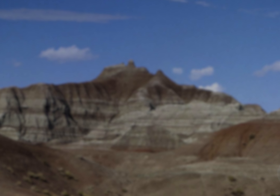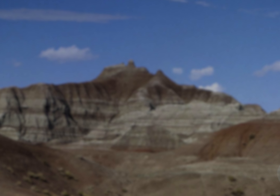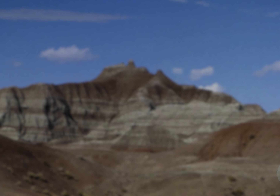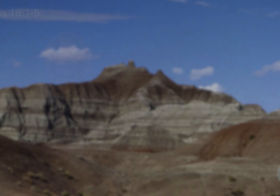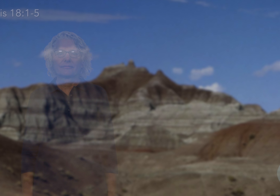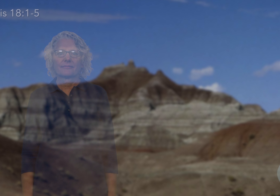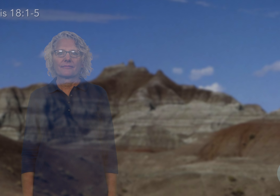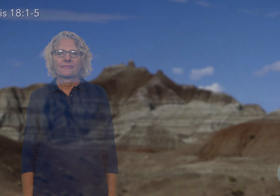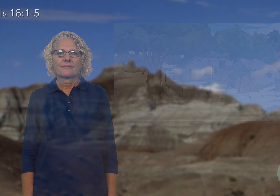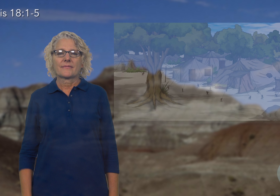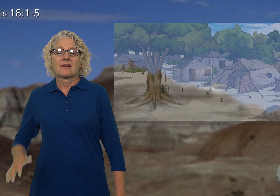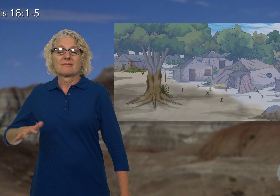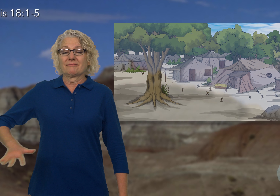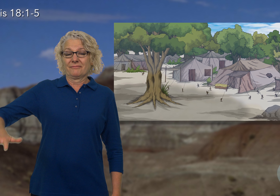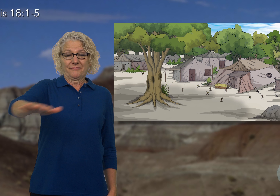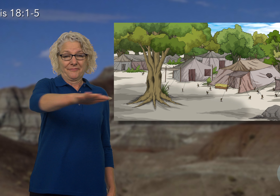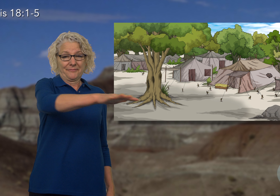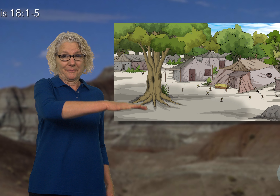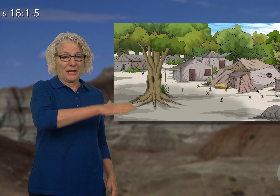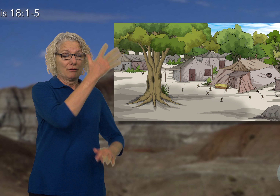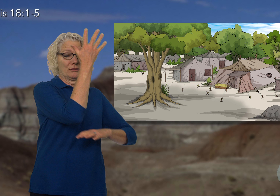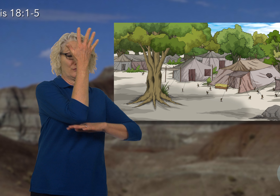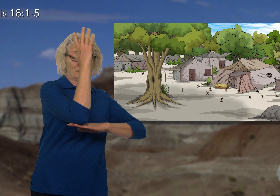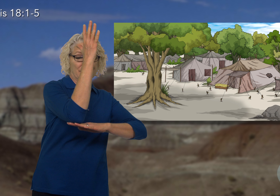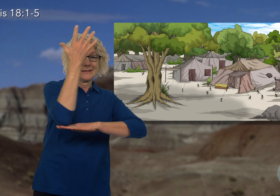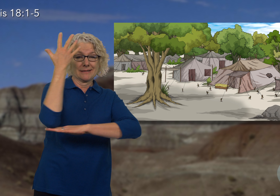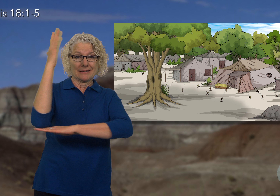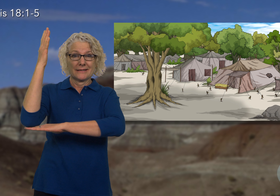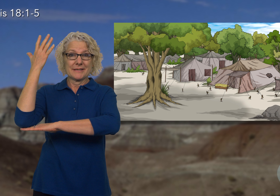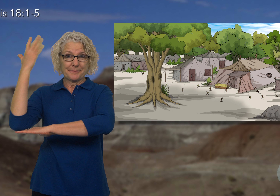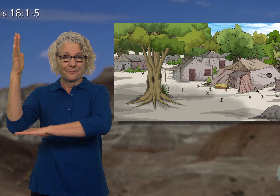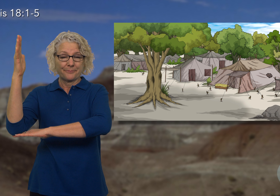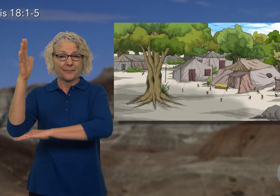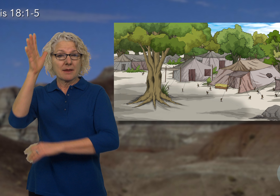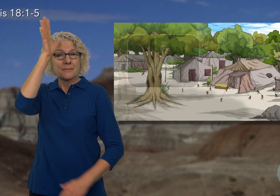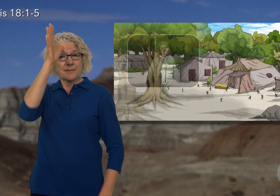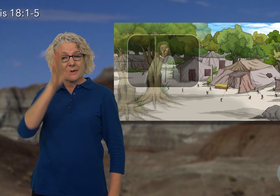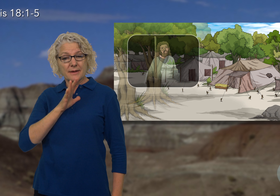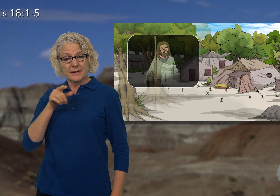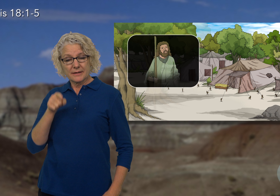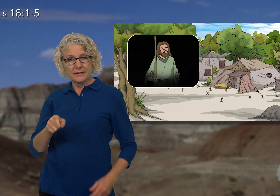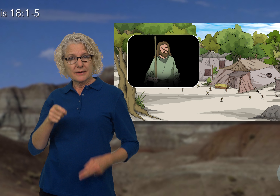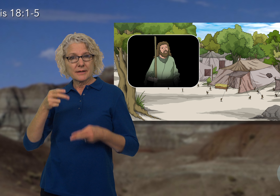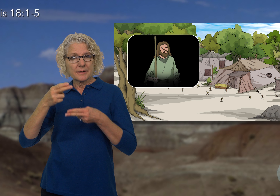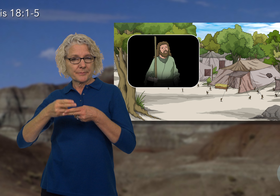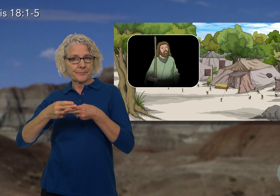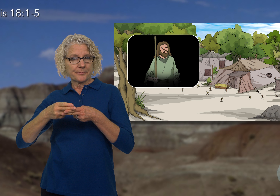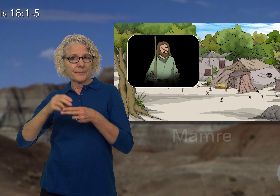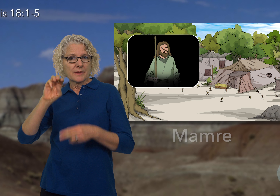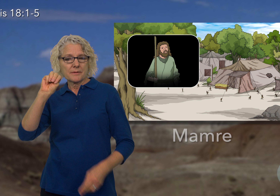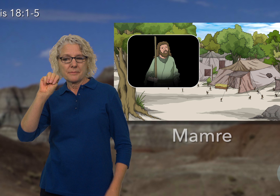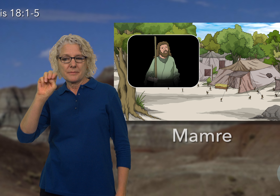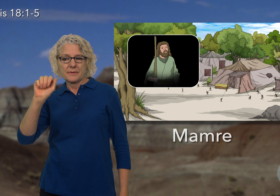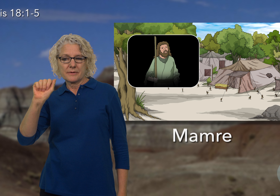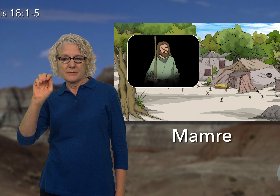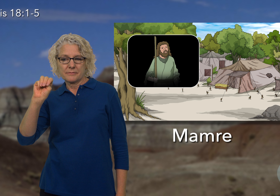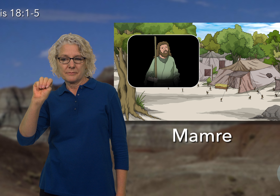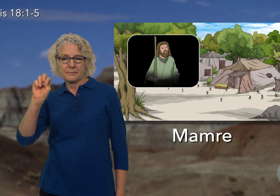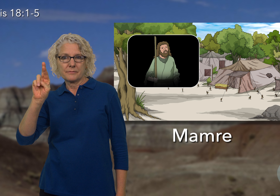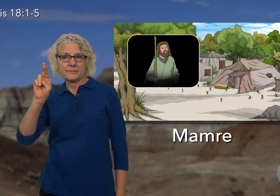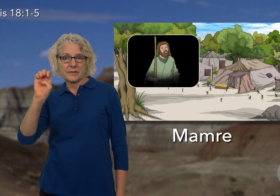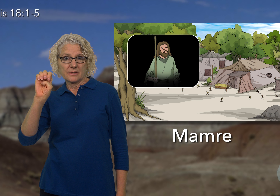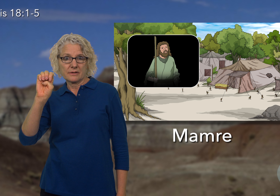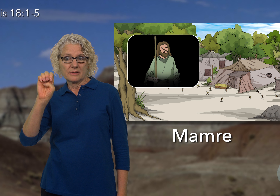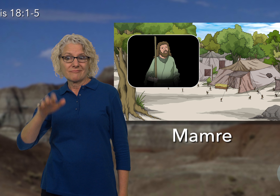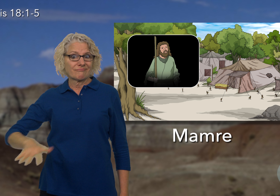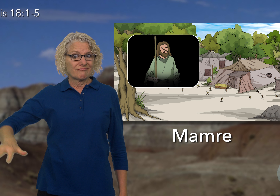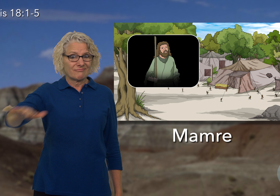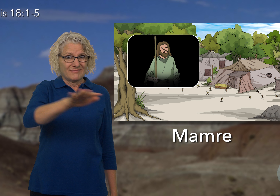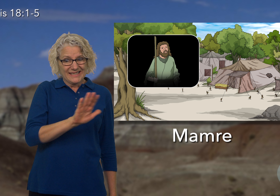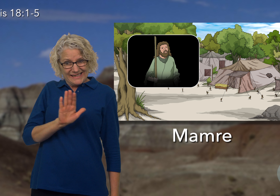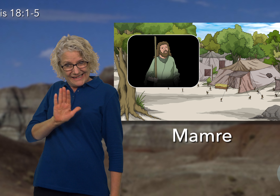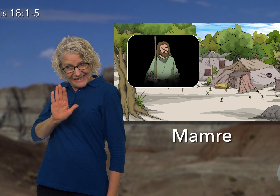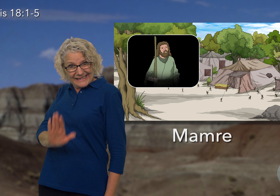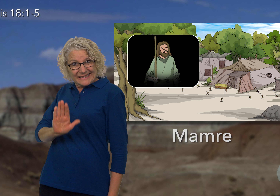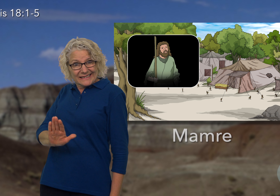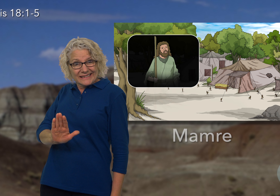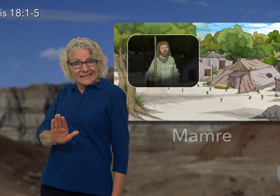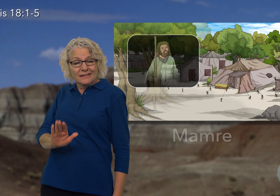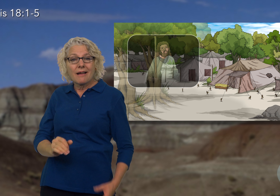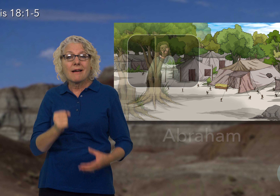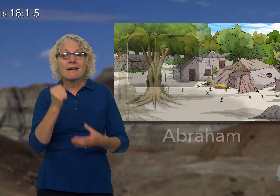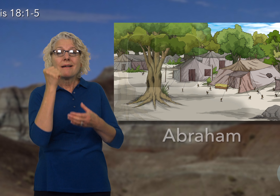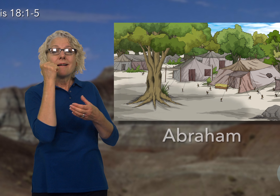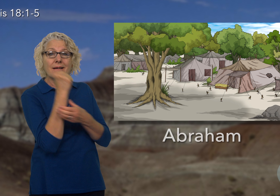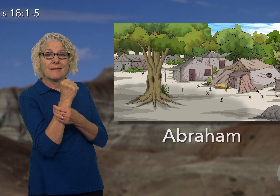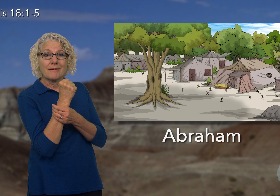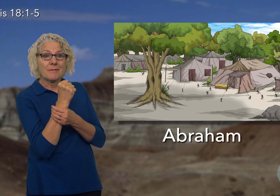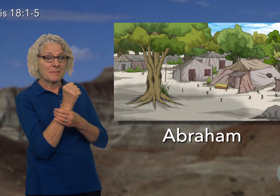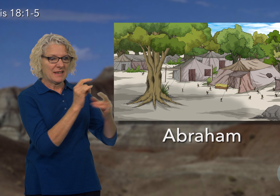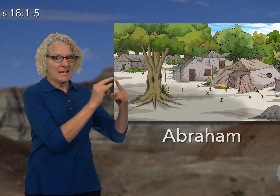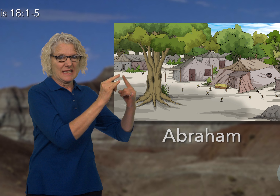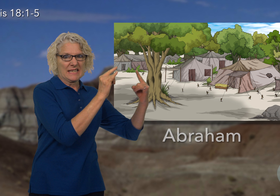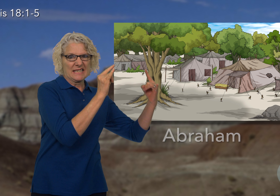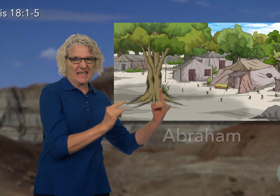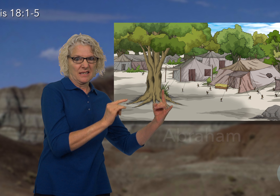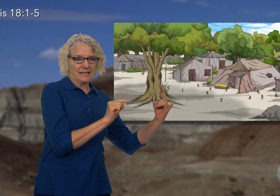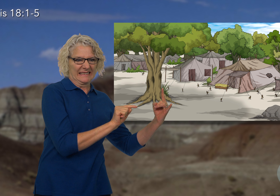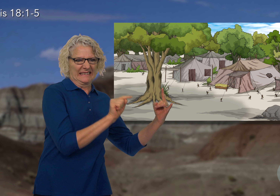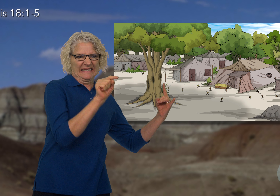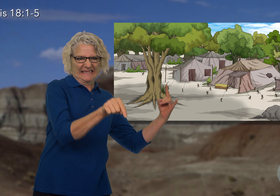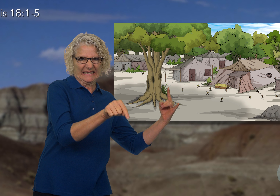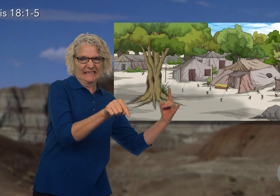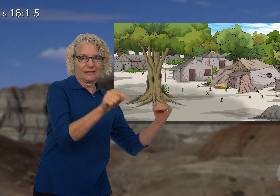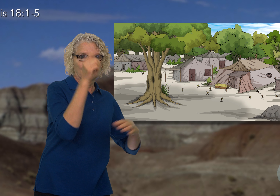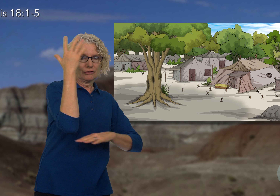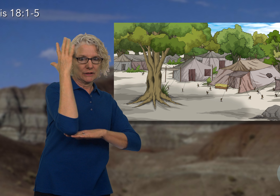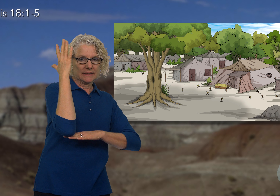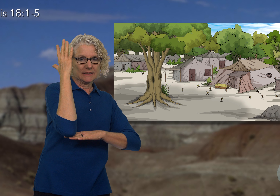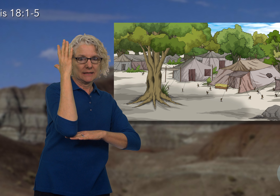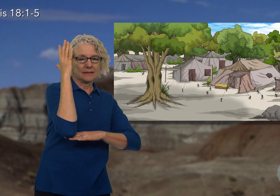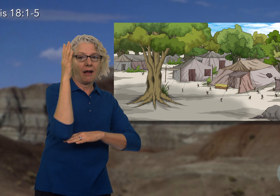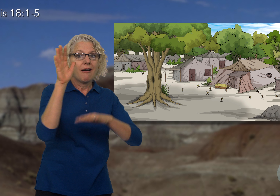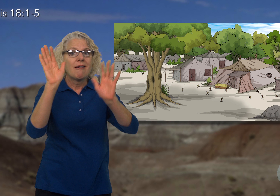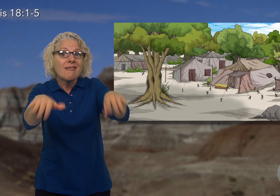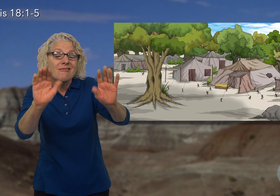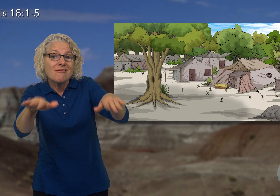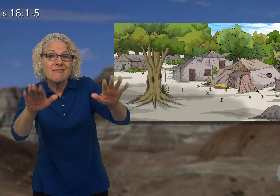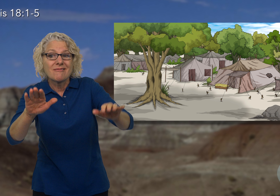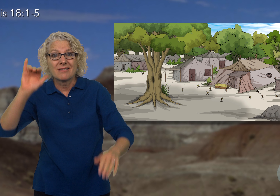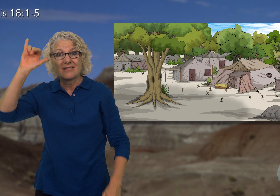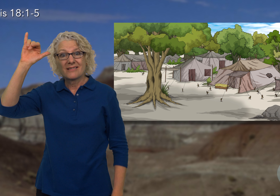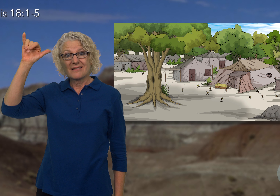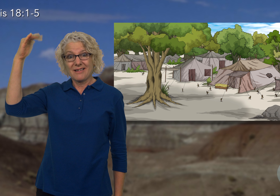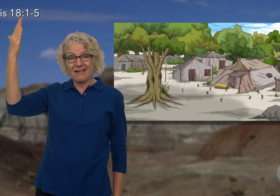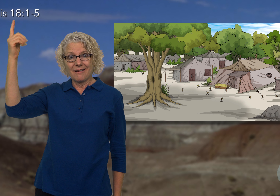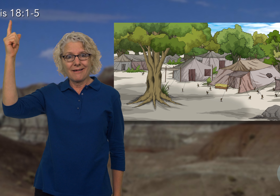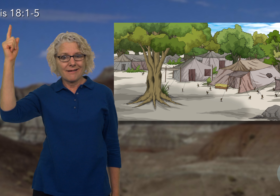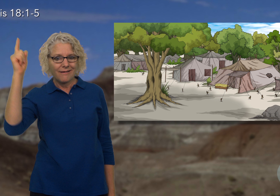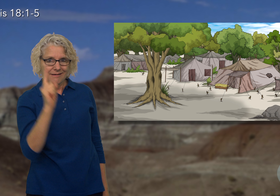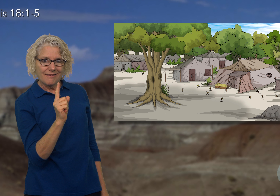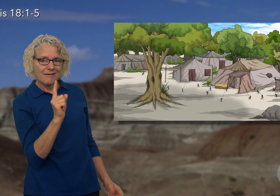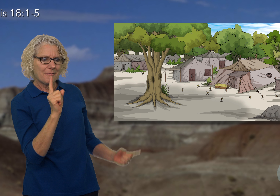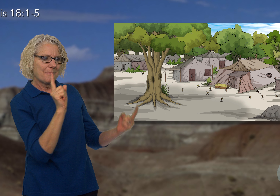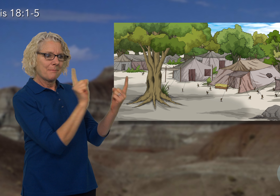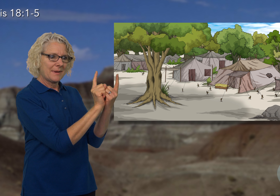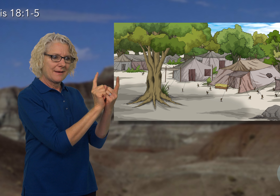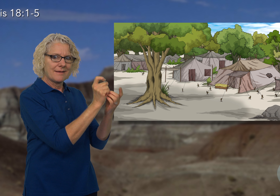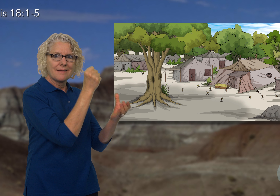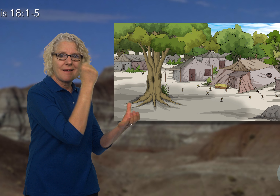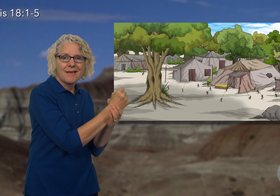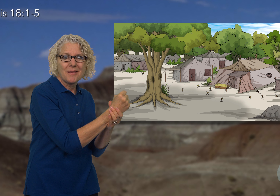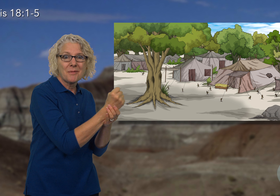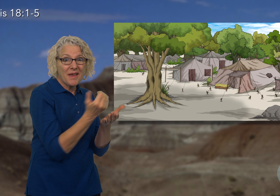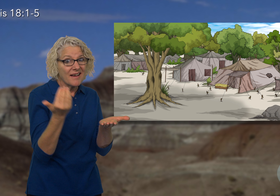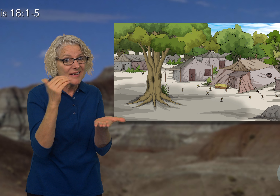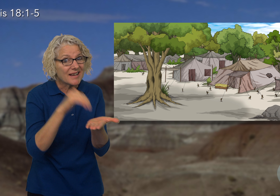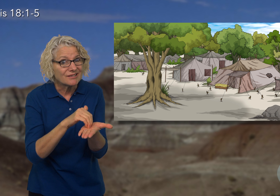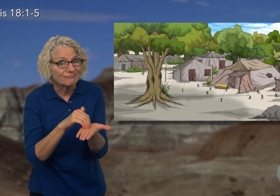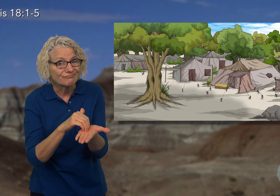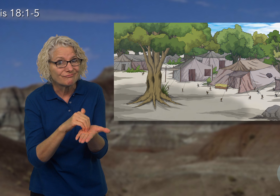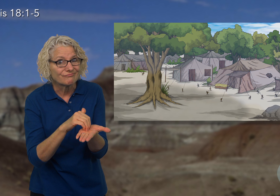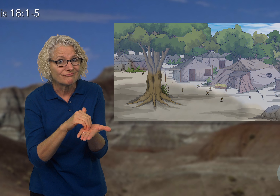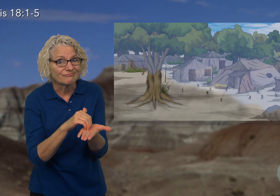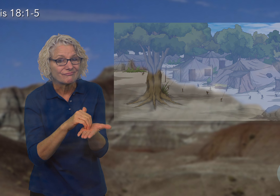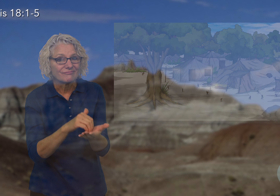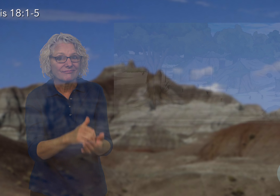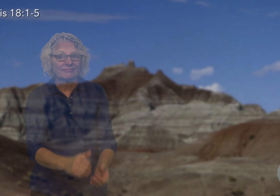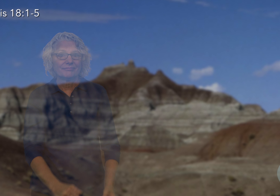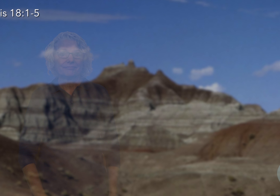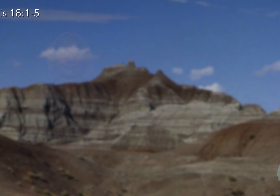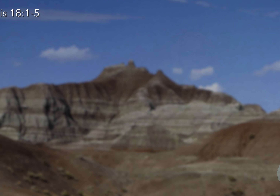Then the LORD appeared to Abraham by the Oaks of Mamre in the heat of the day, while he was sitting at the entrance of his tent.